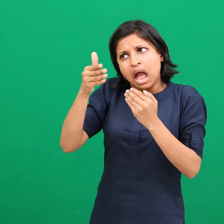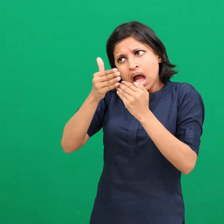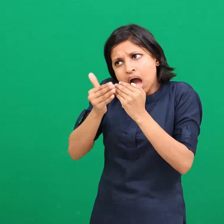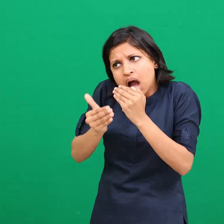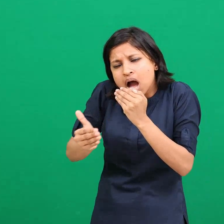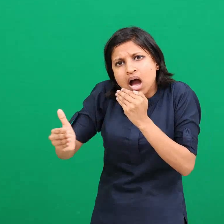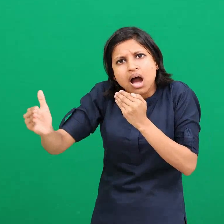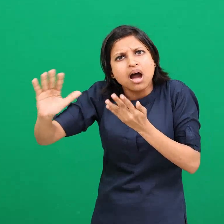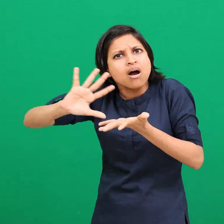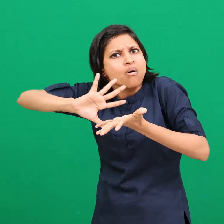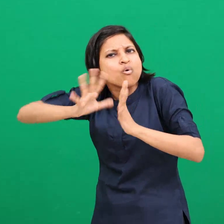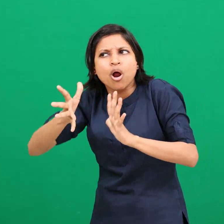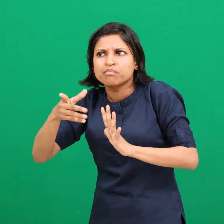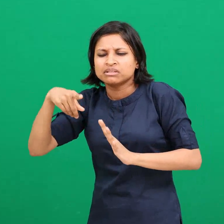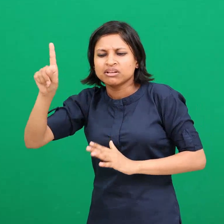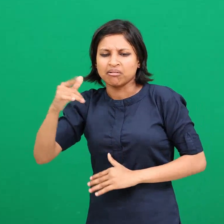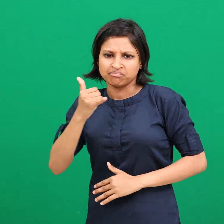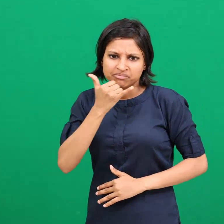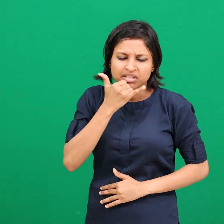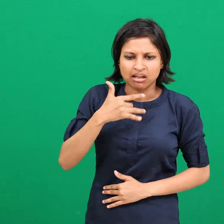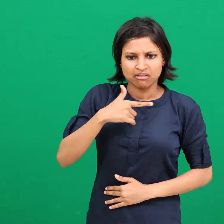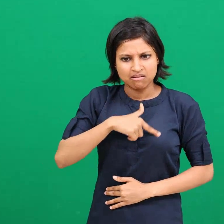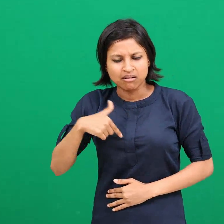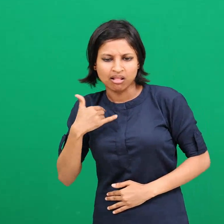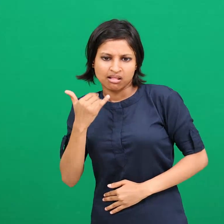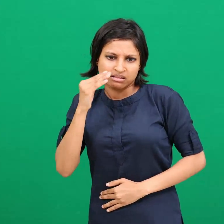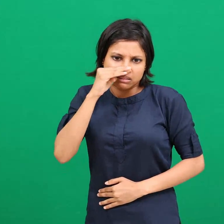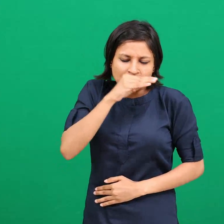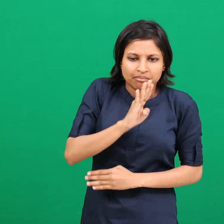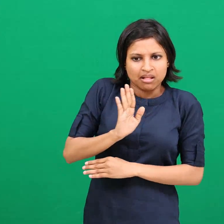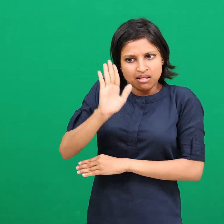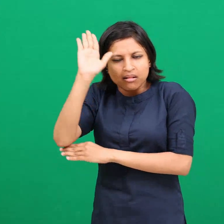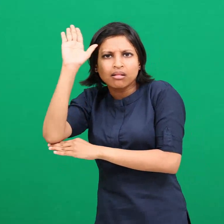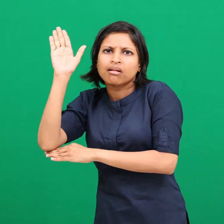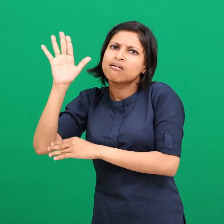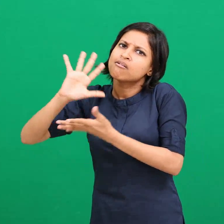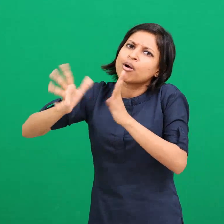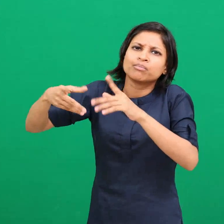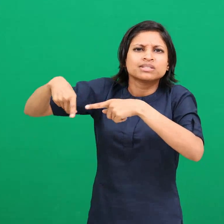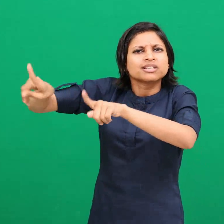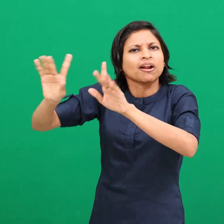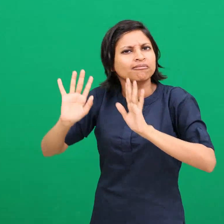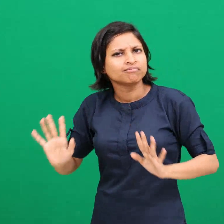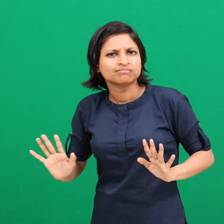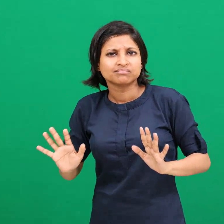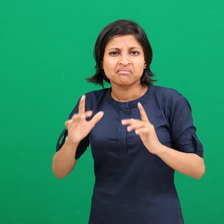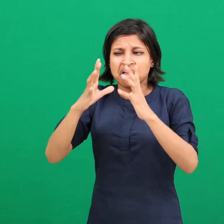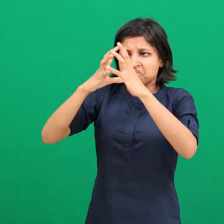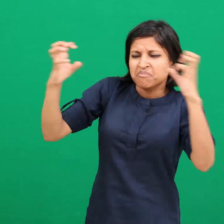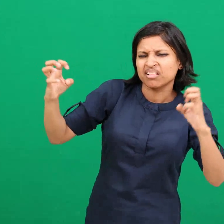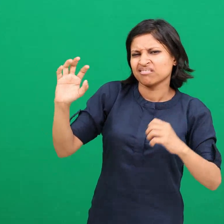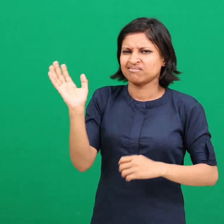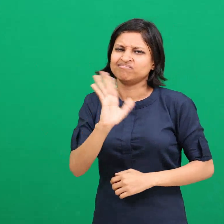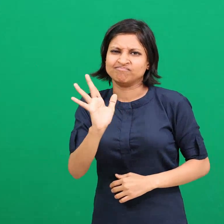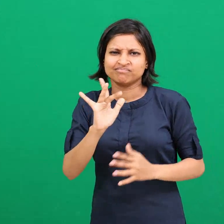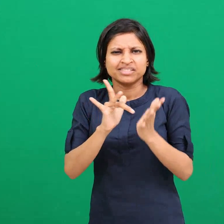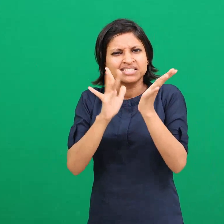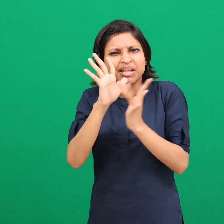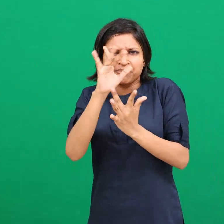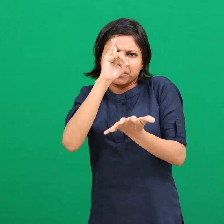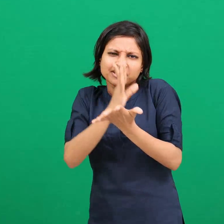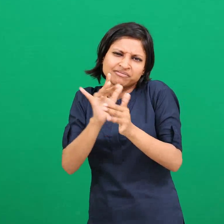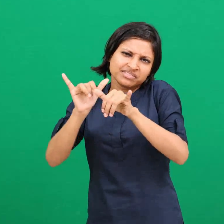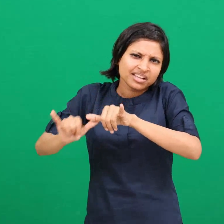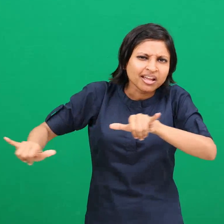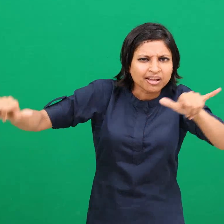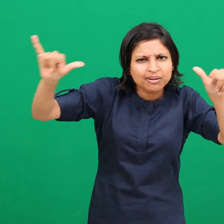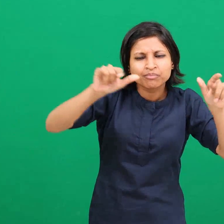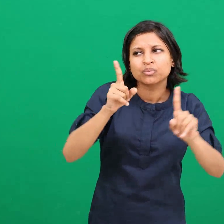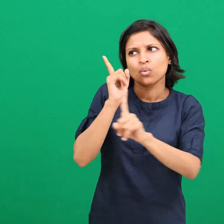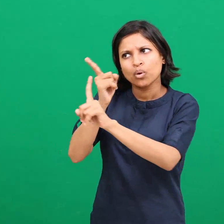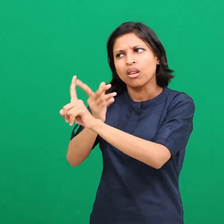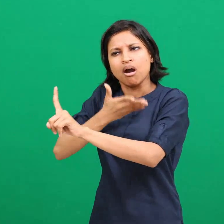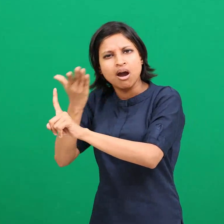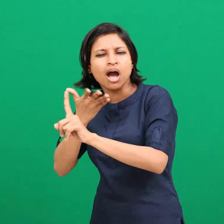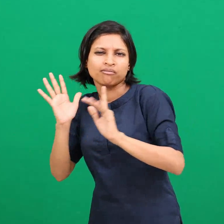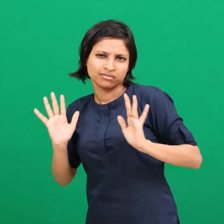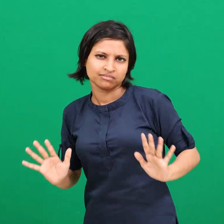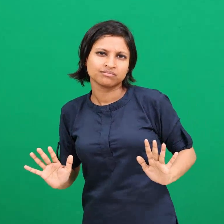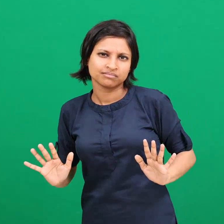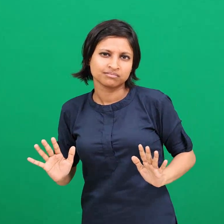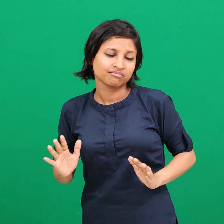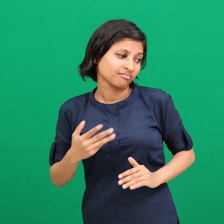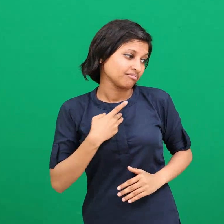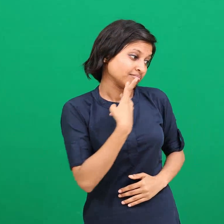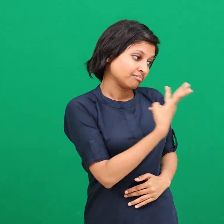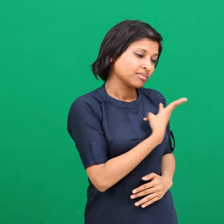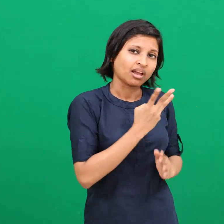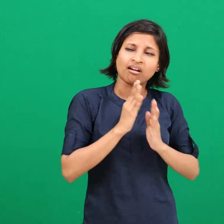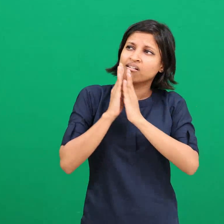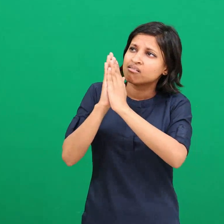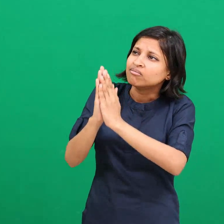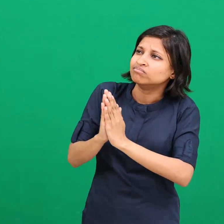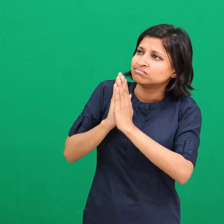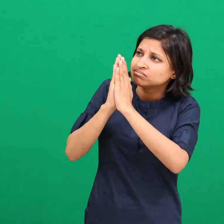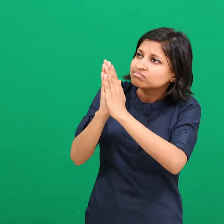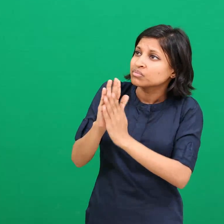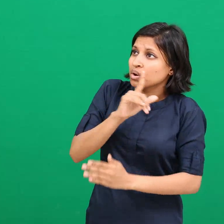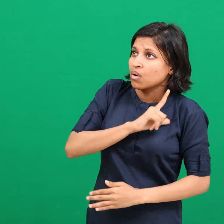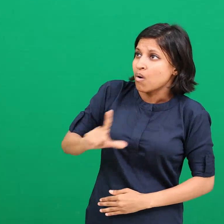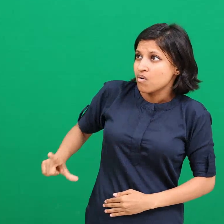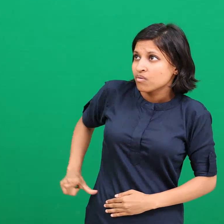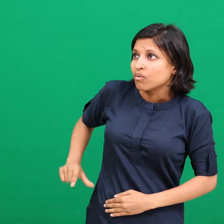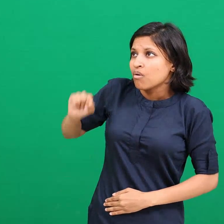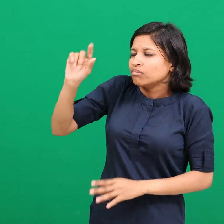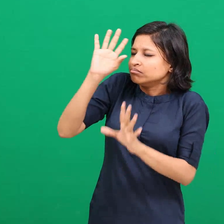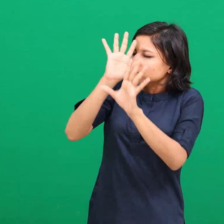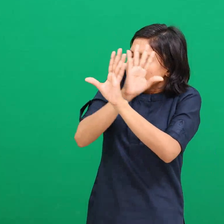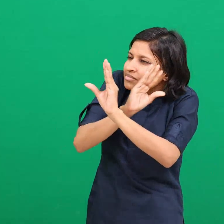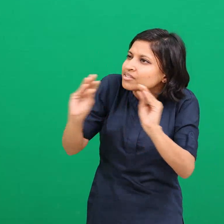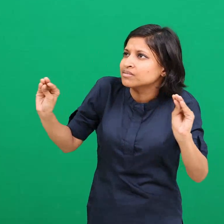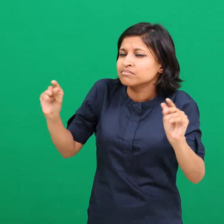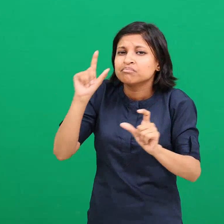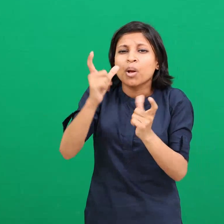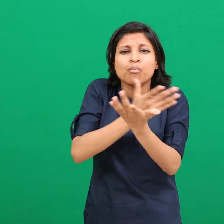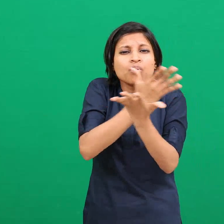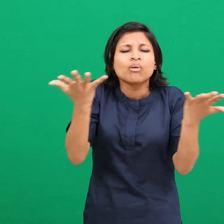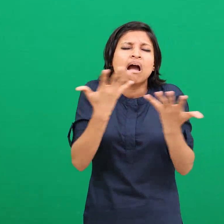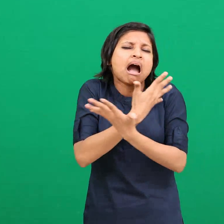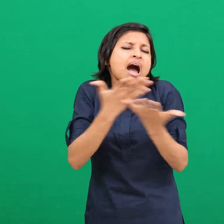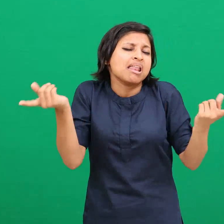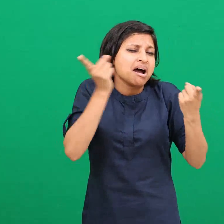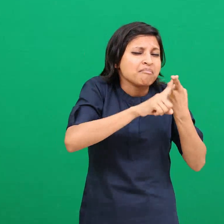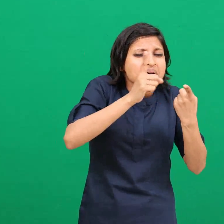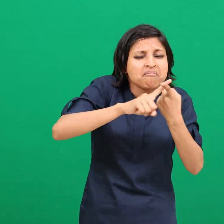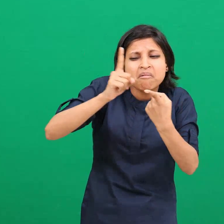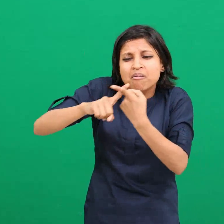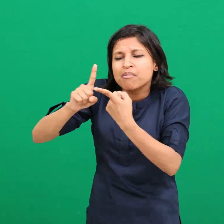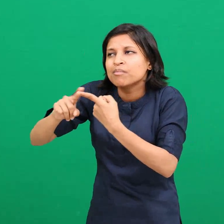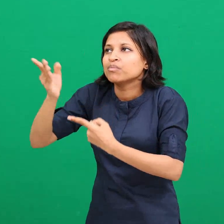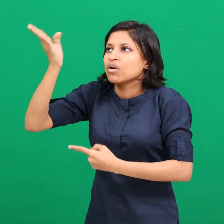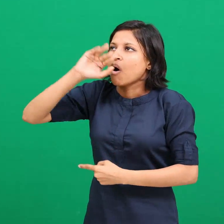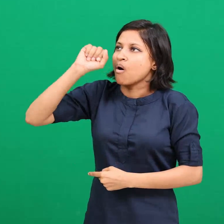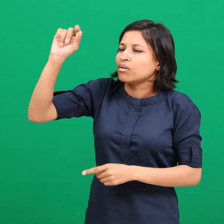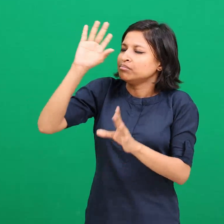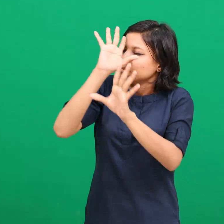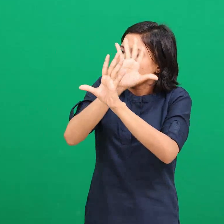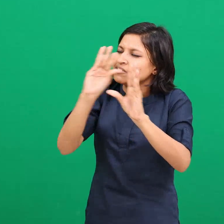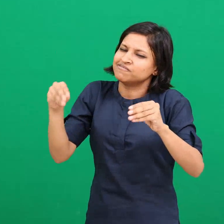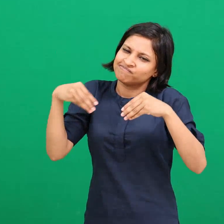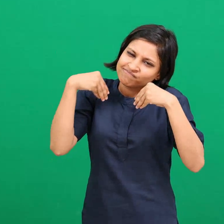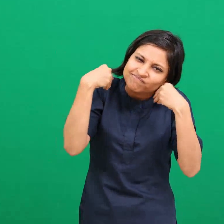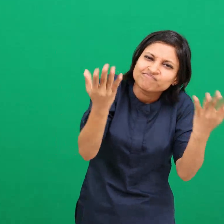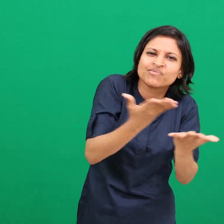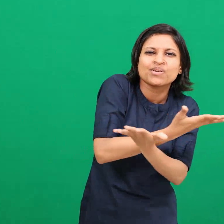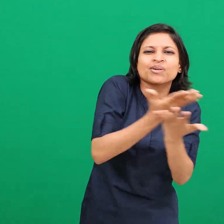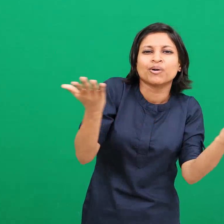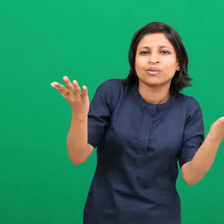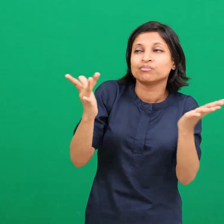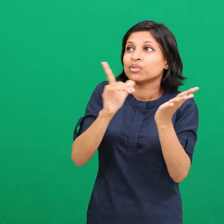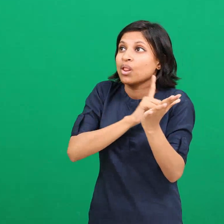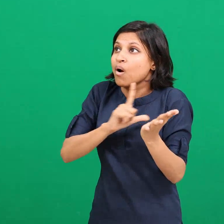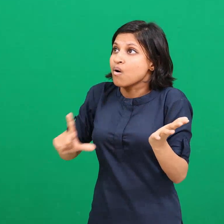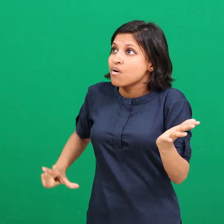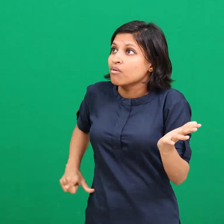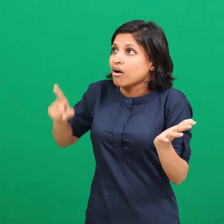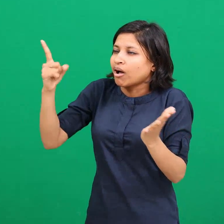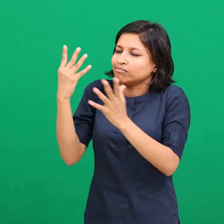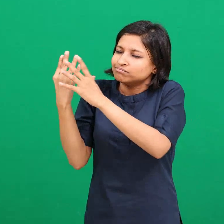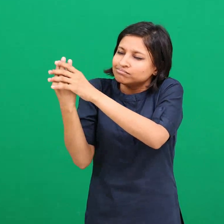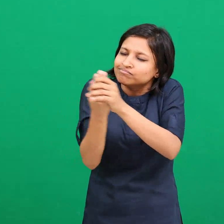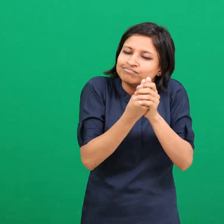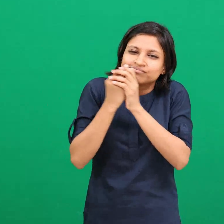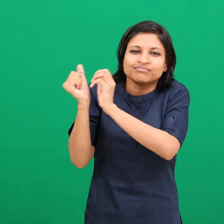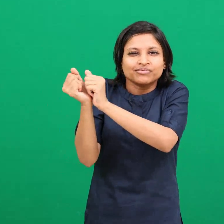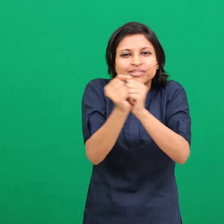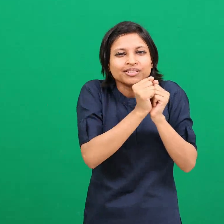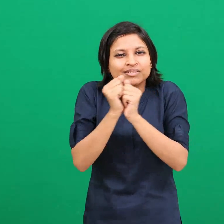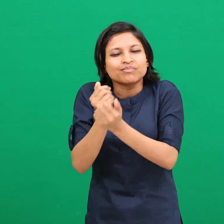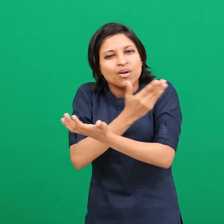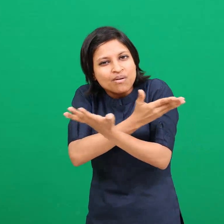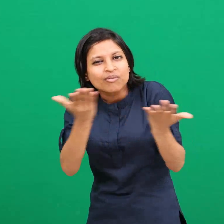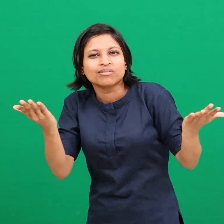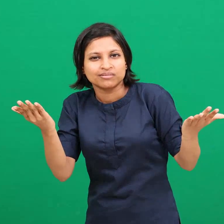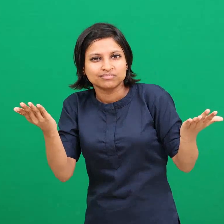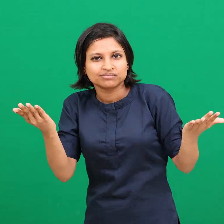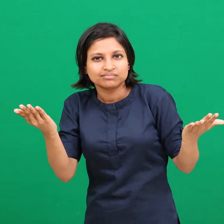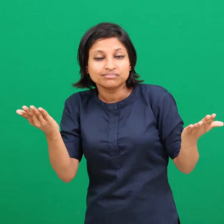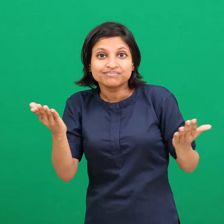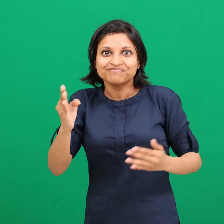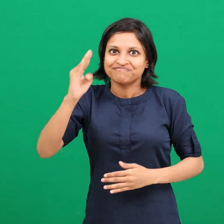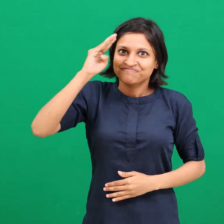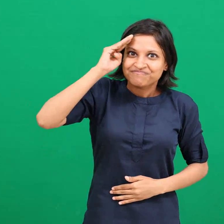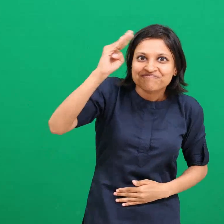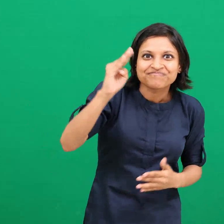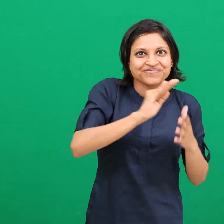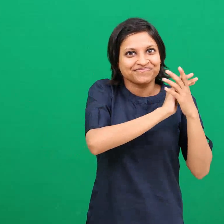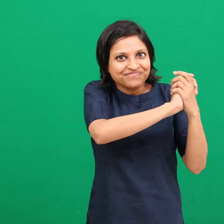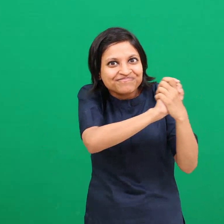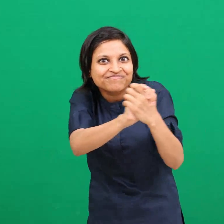Yet do not regard him as an enemy, but warn him as a brother. Now may the Lord of peace Himself give you peace at all times and in every way.